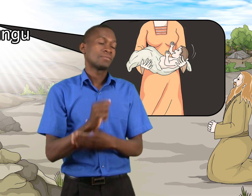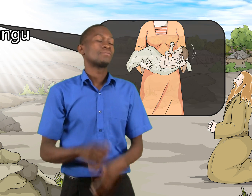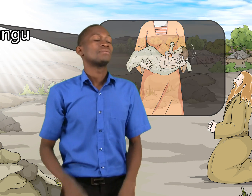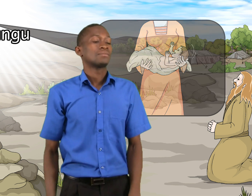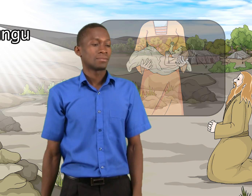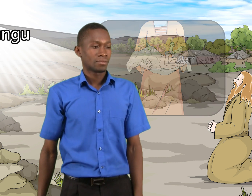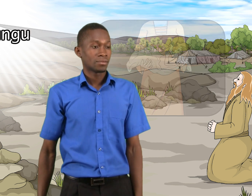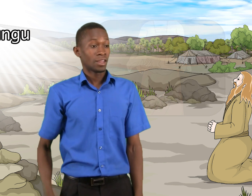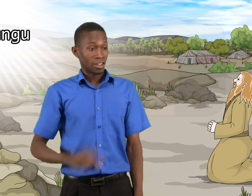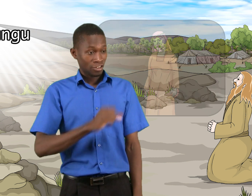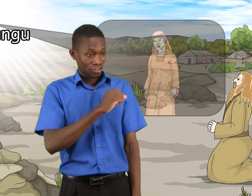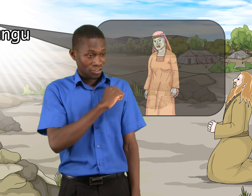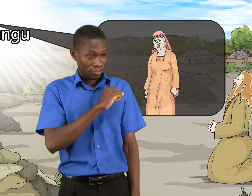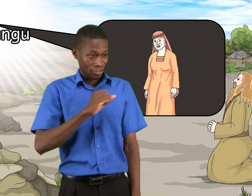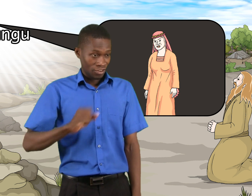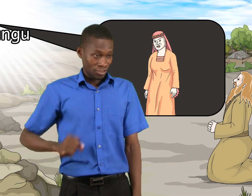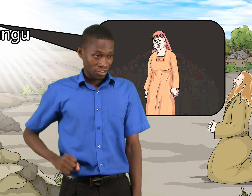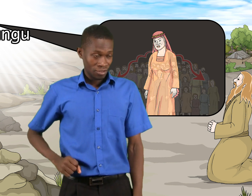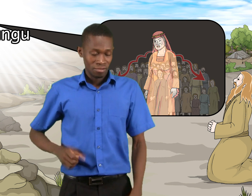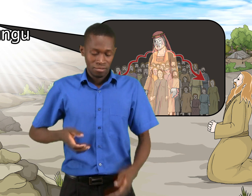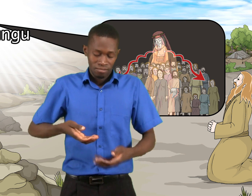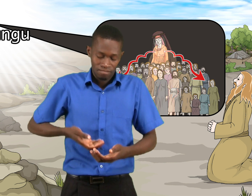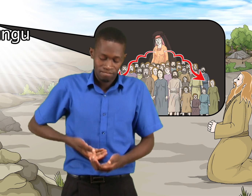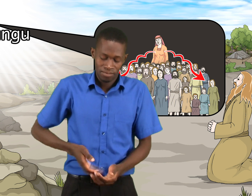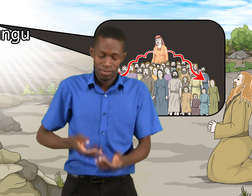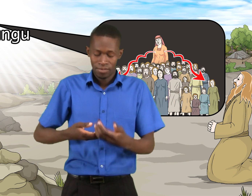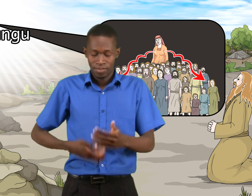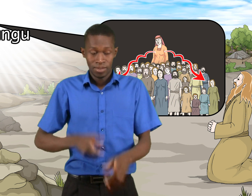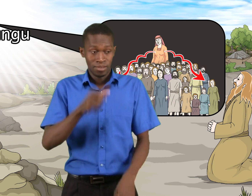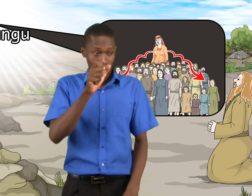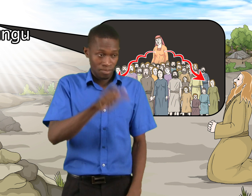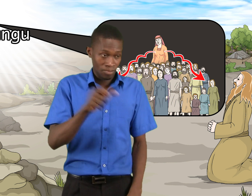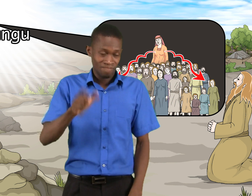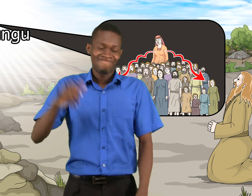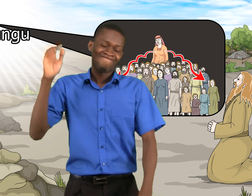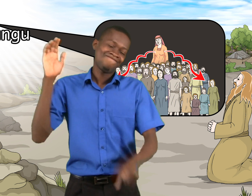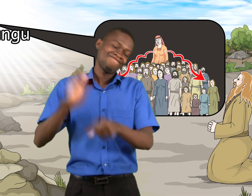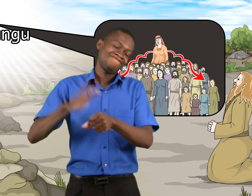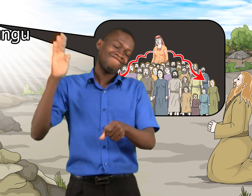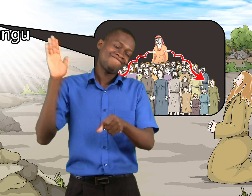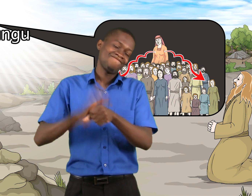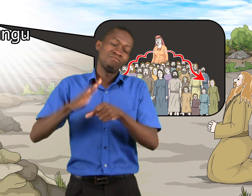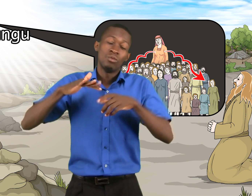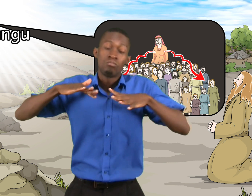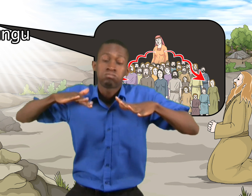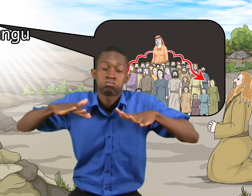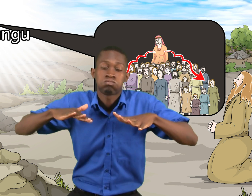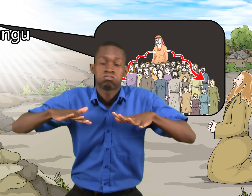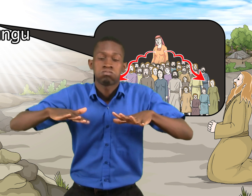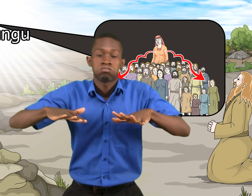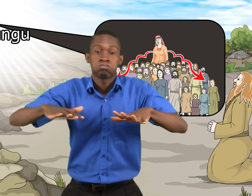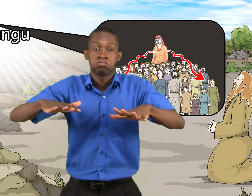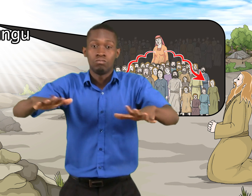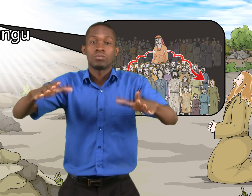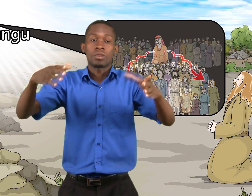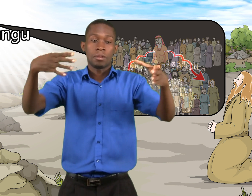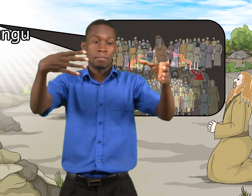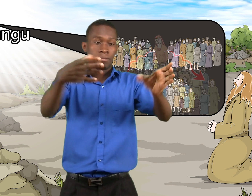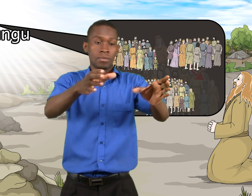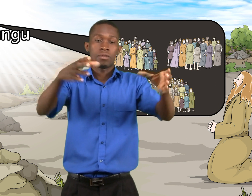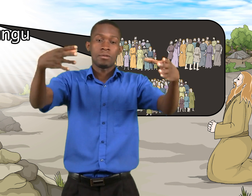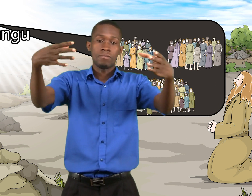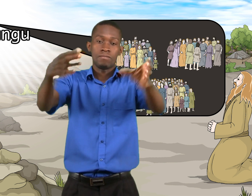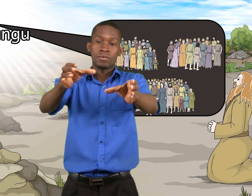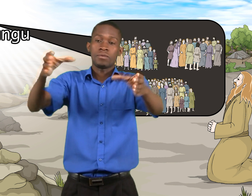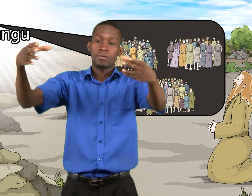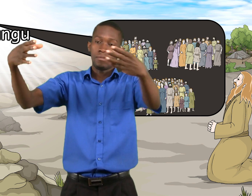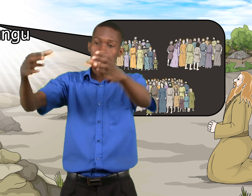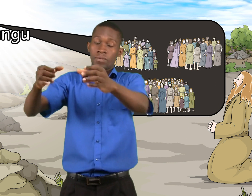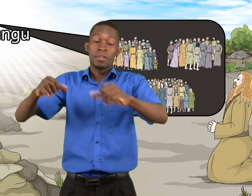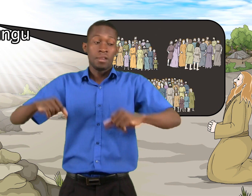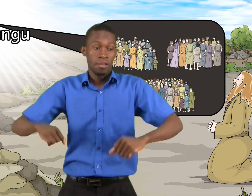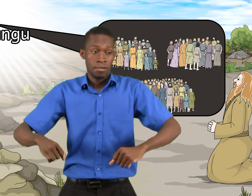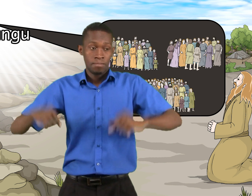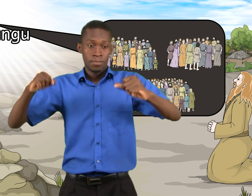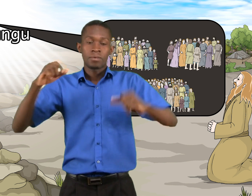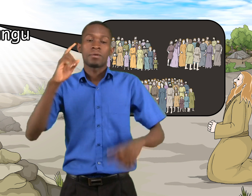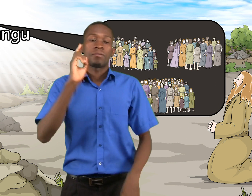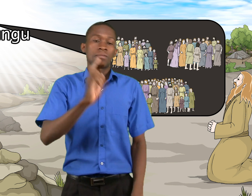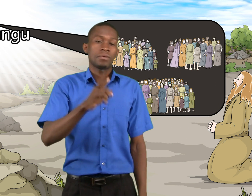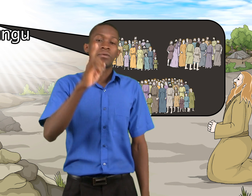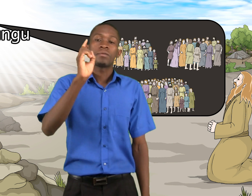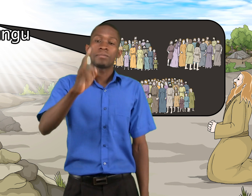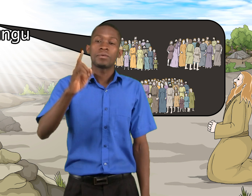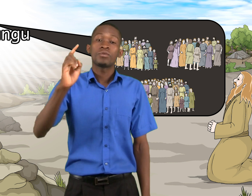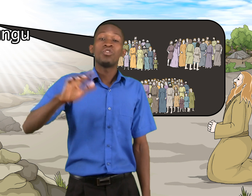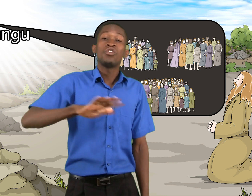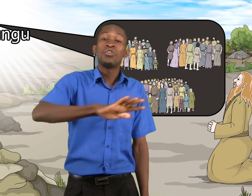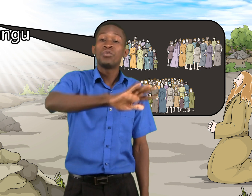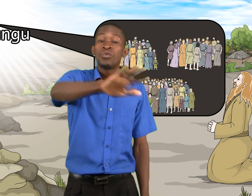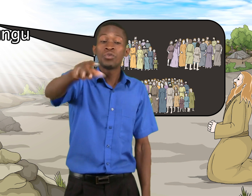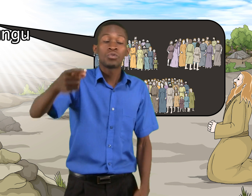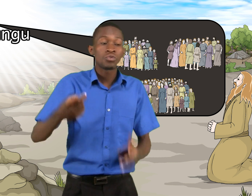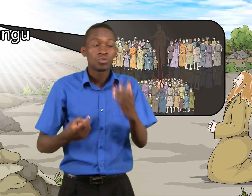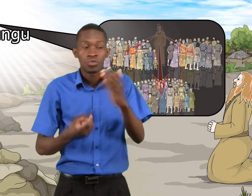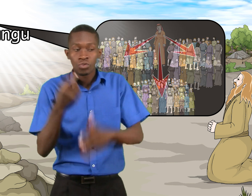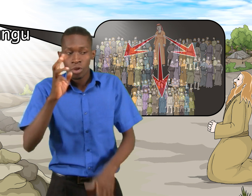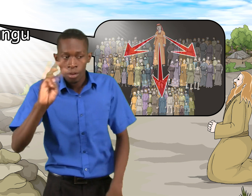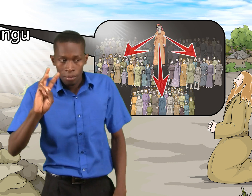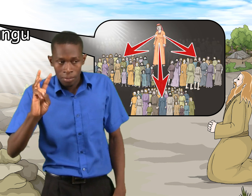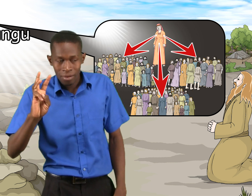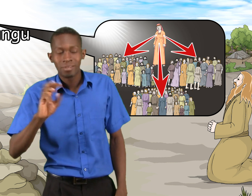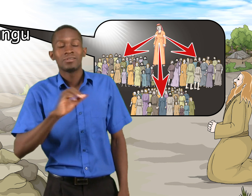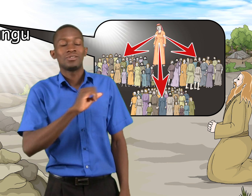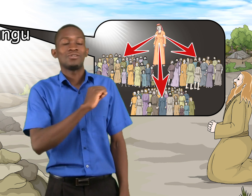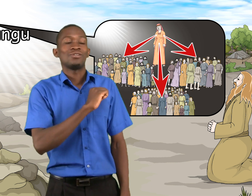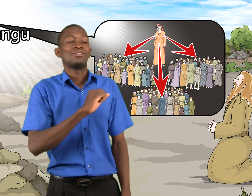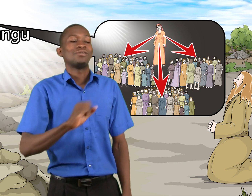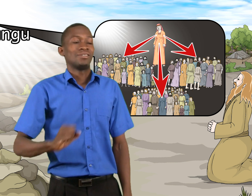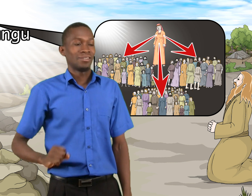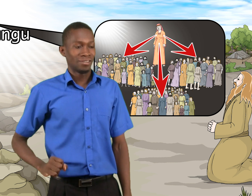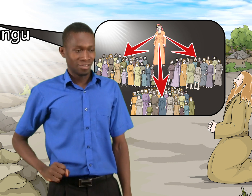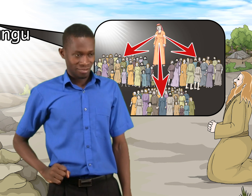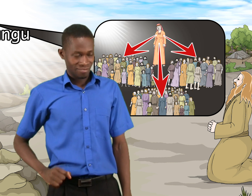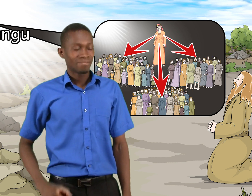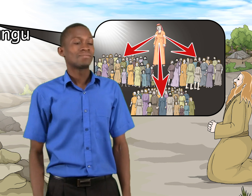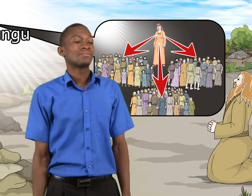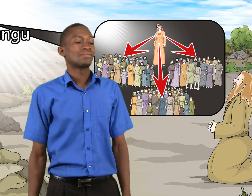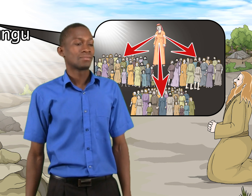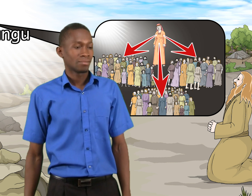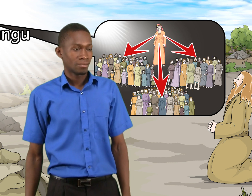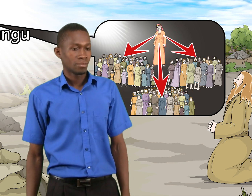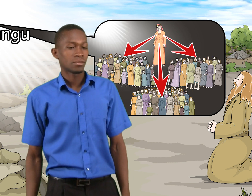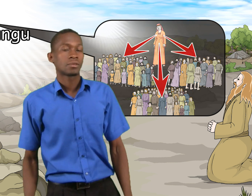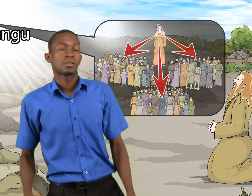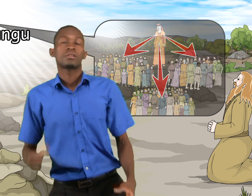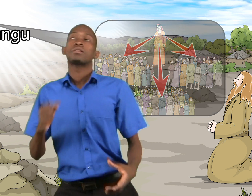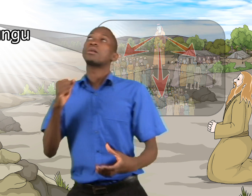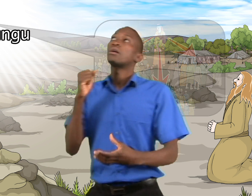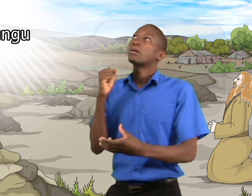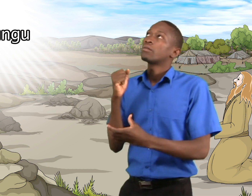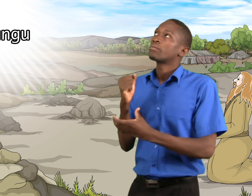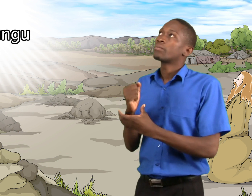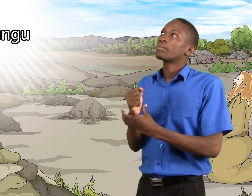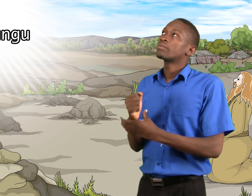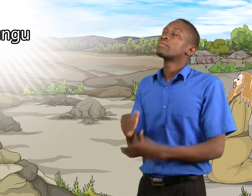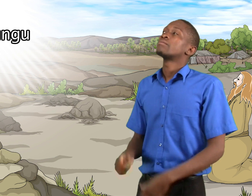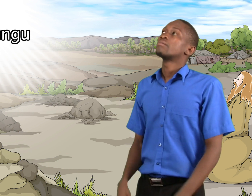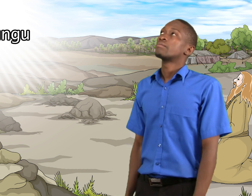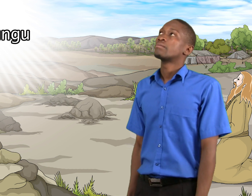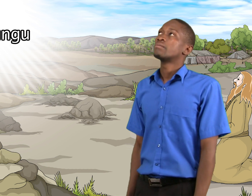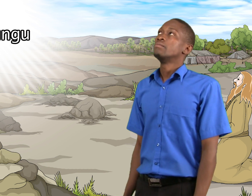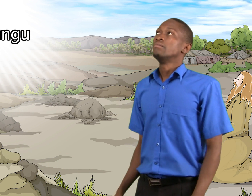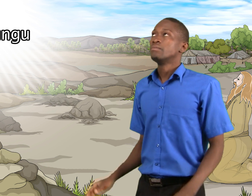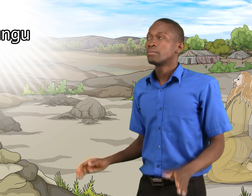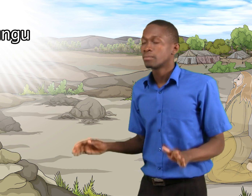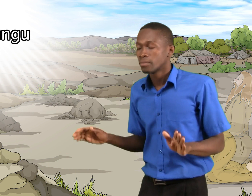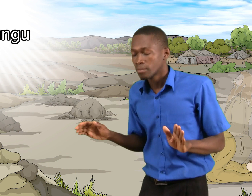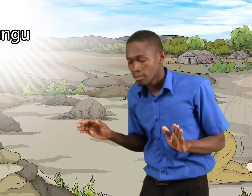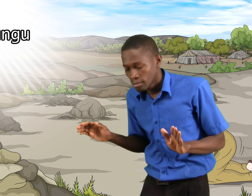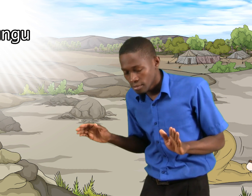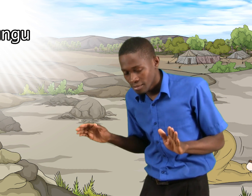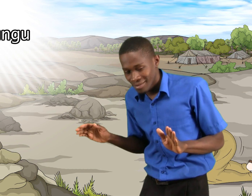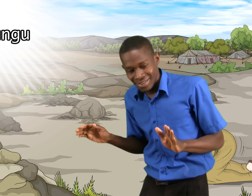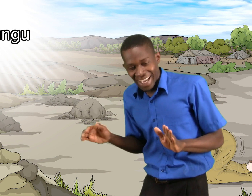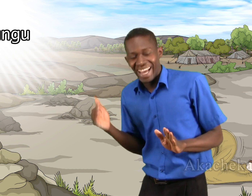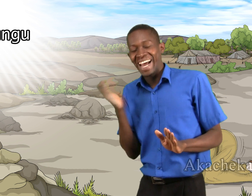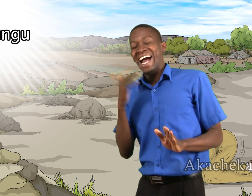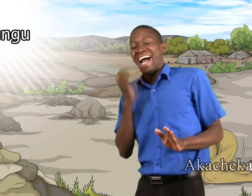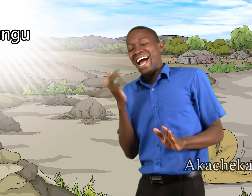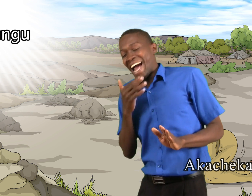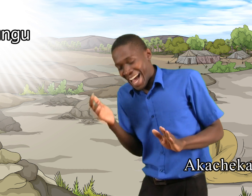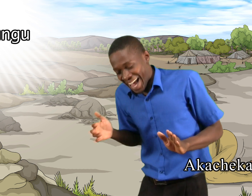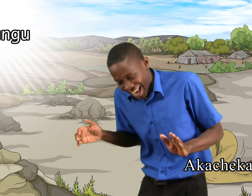I will bless her, and she will be the mother of nations; kings of peoples will descend from her.” Abraham fell facedown.